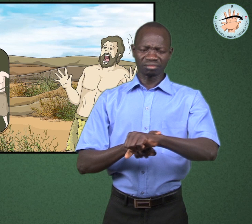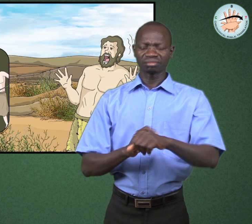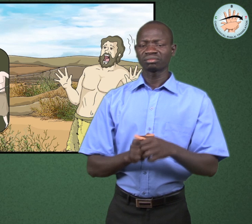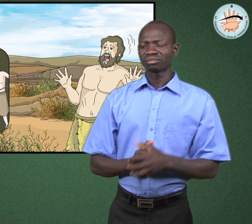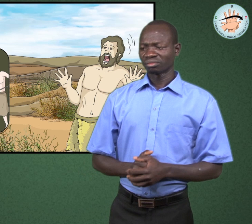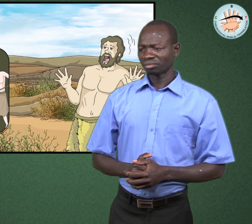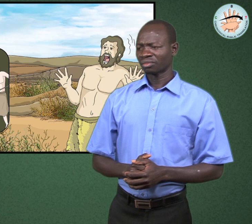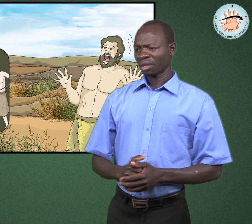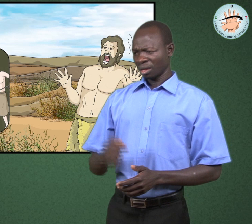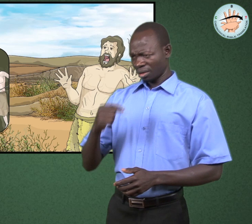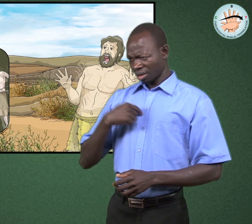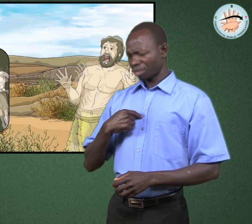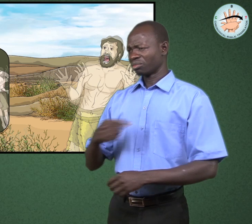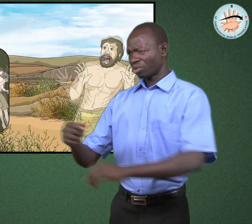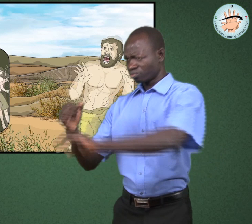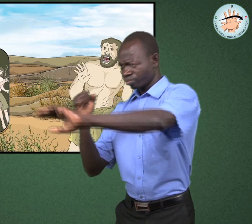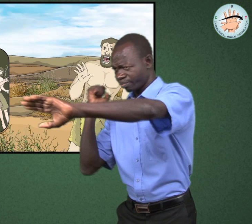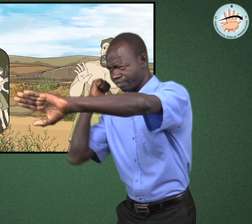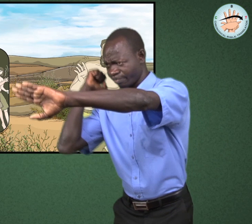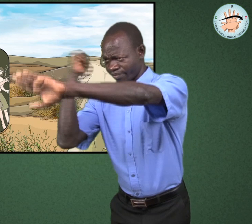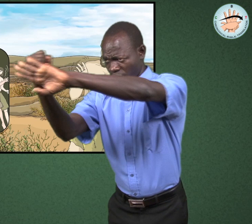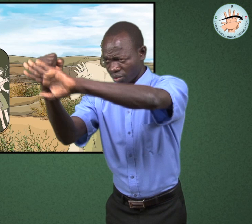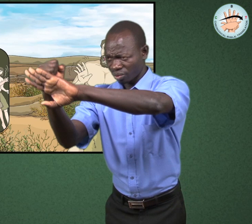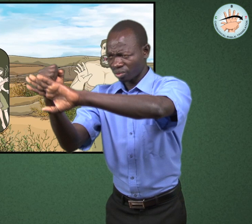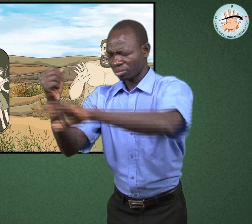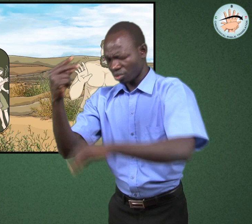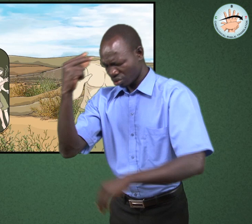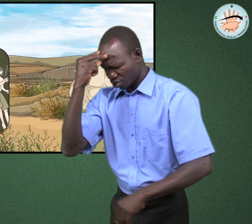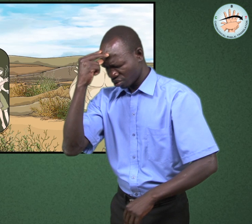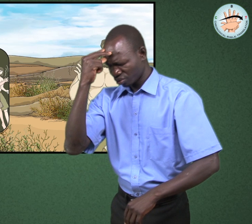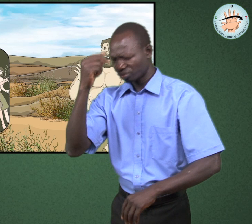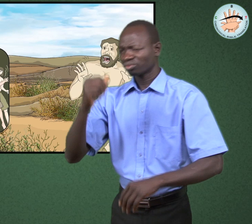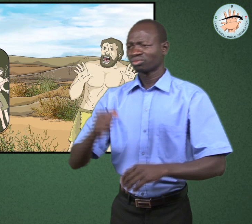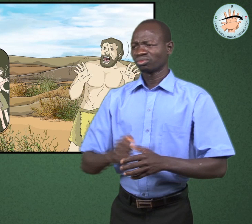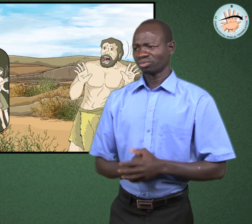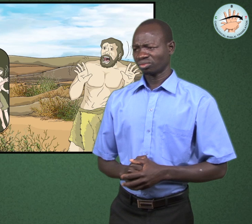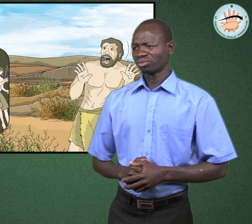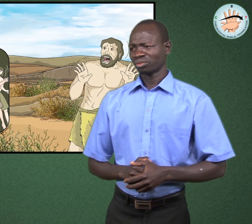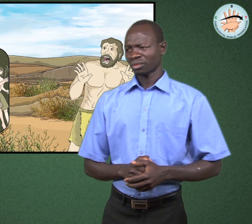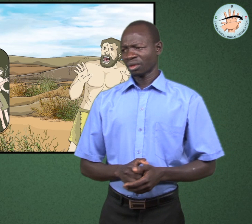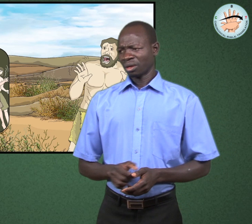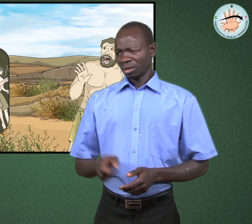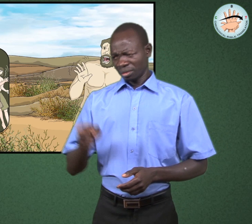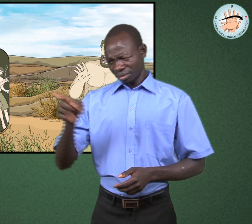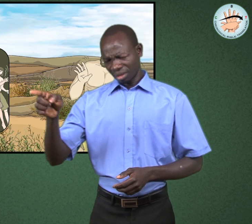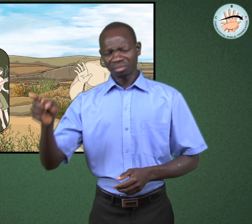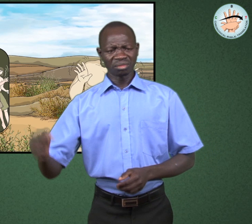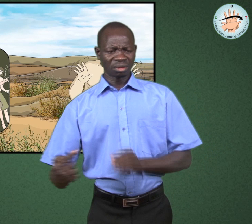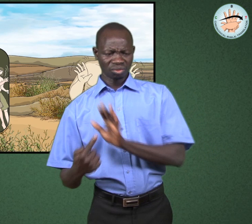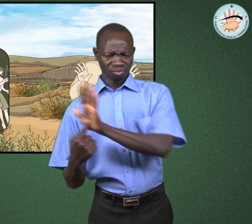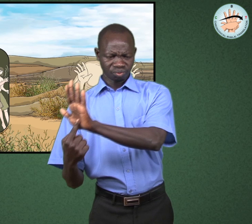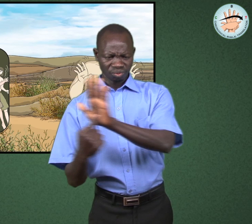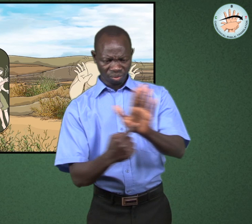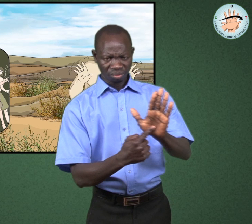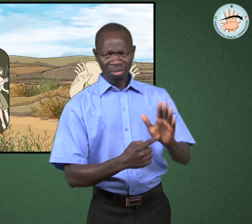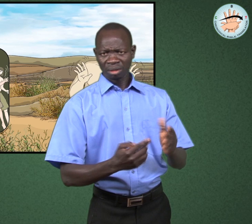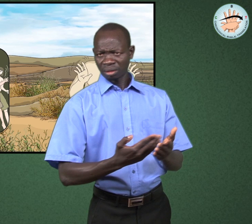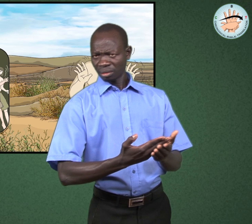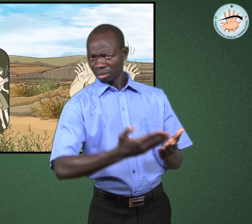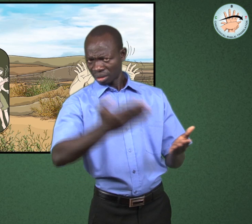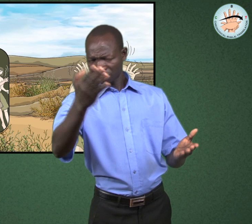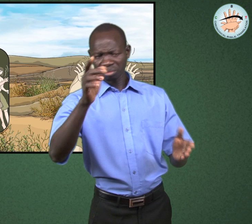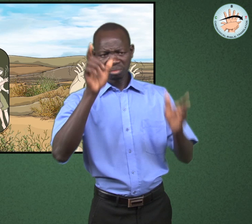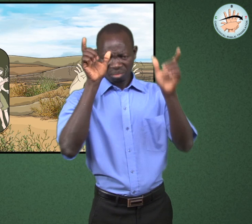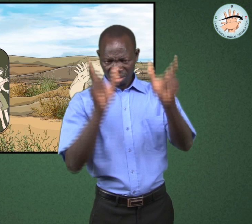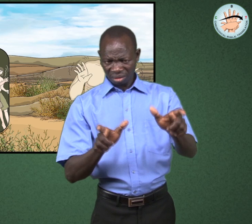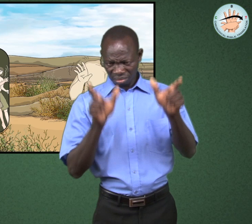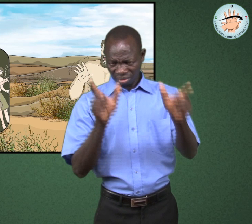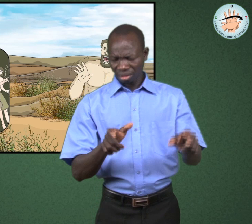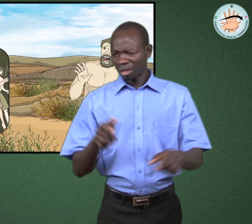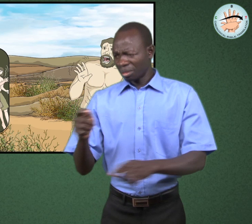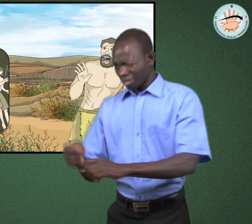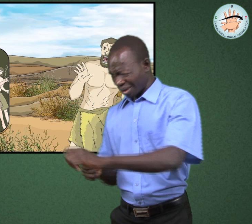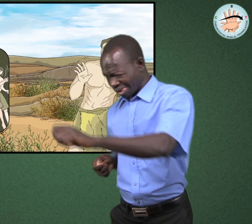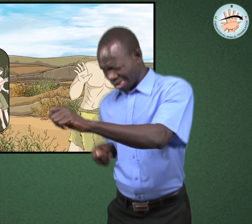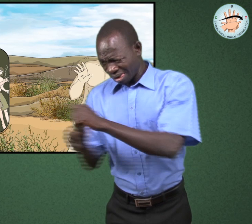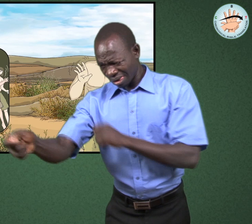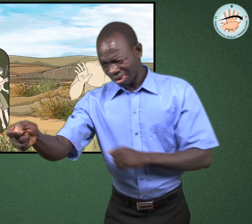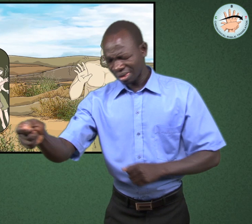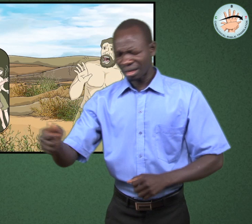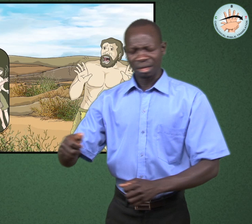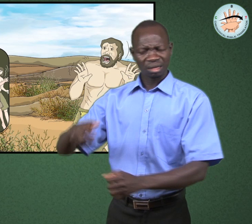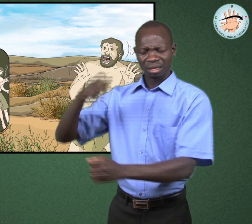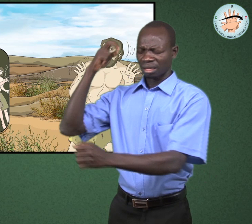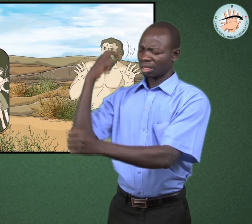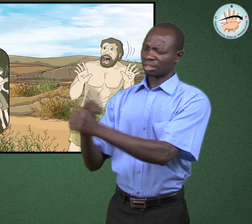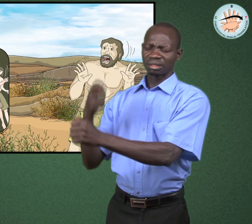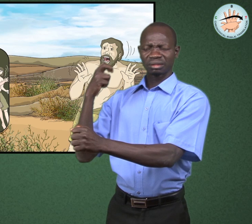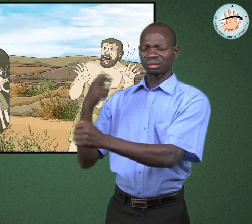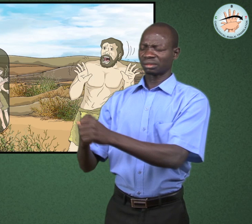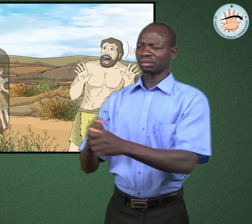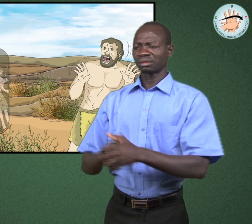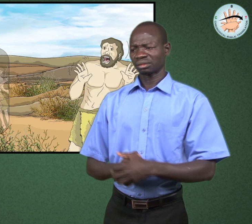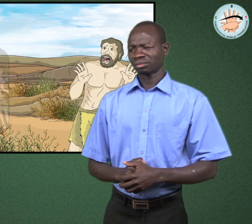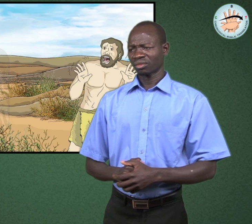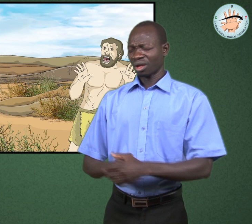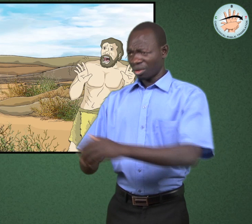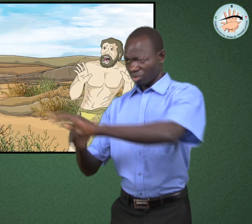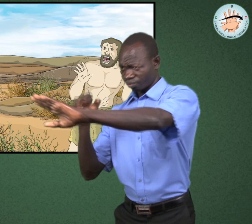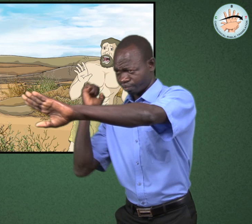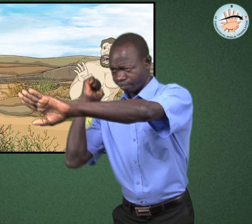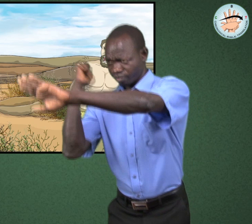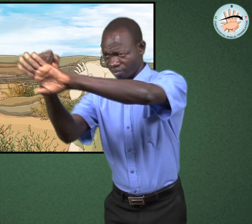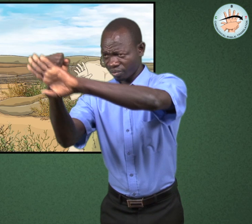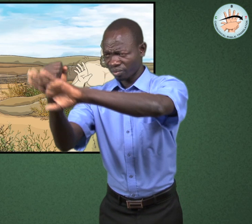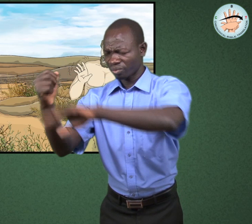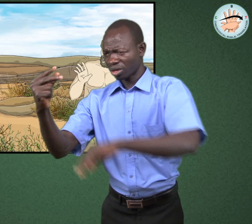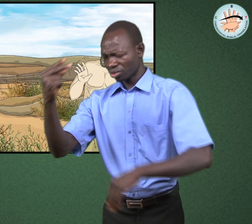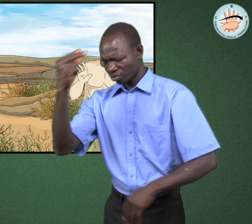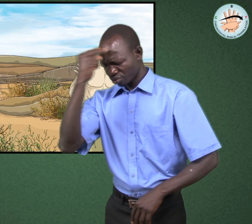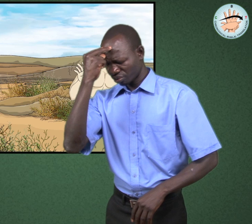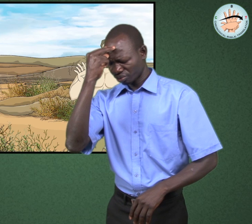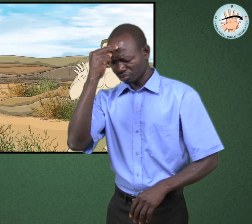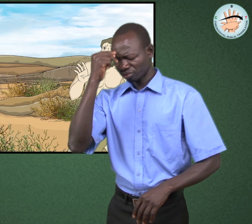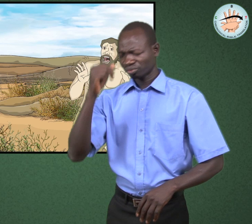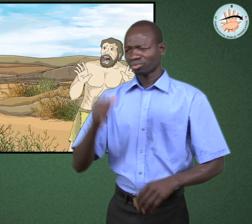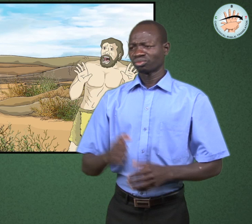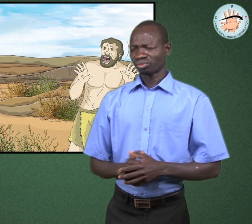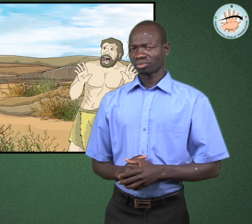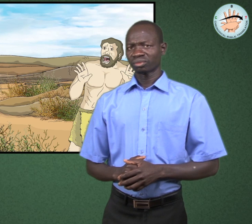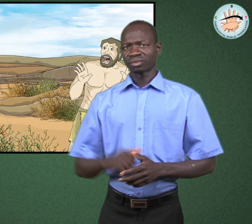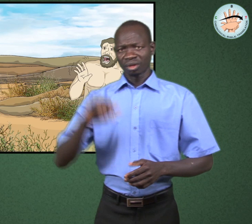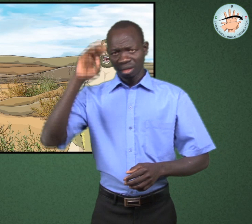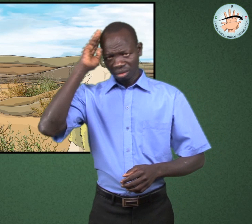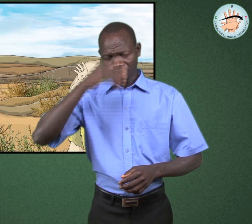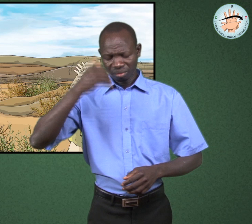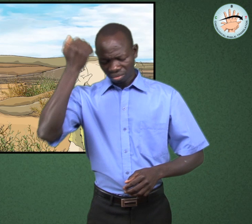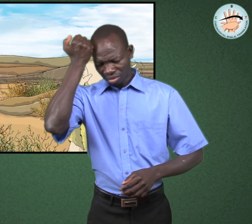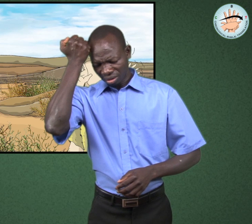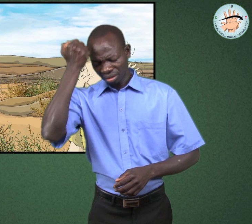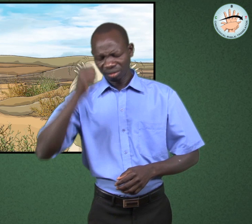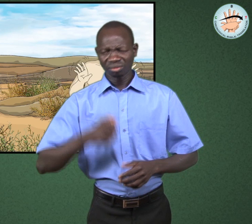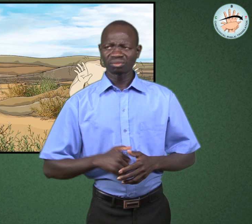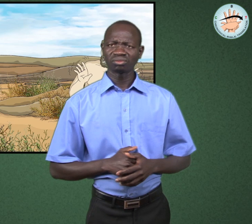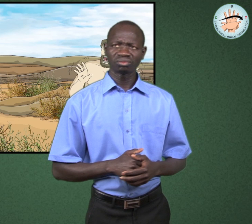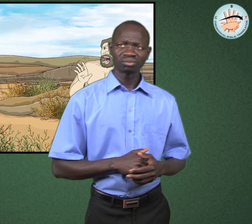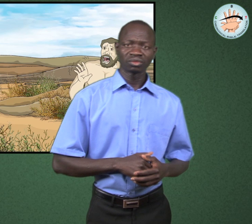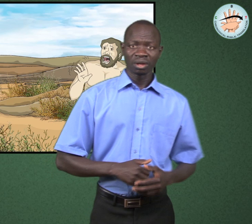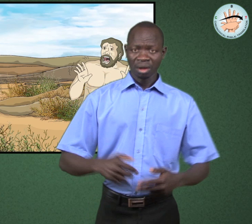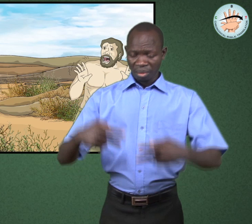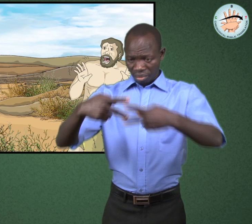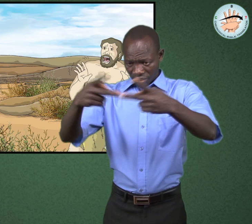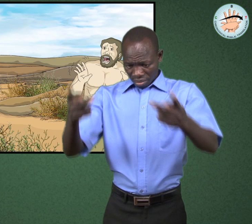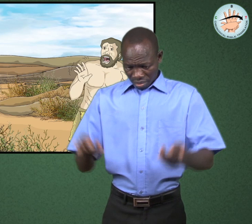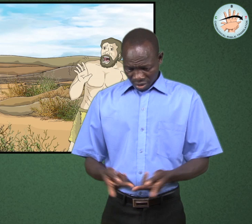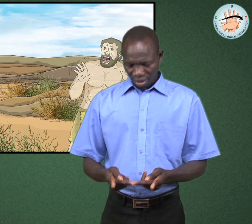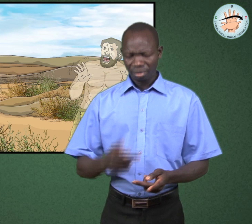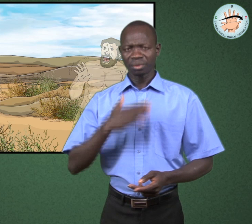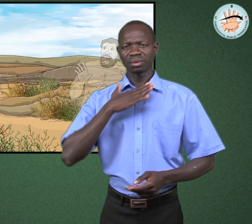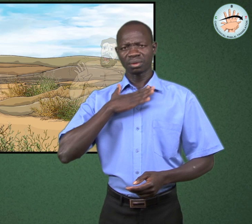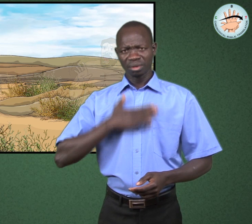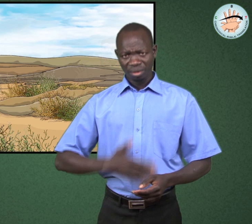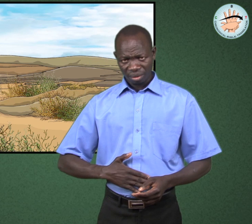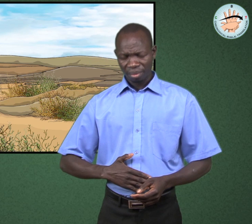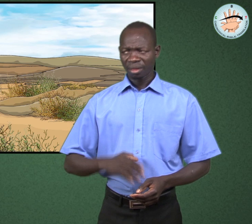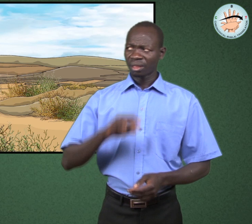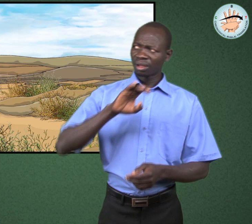And the LORD placed a mark on Cain, so that no one who found him would kill him.